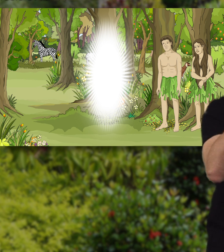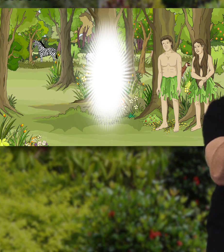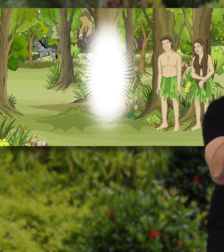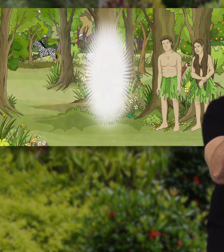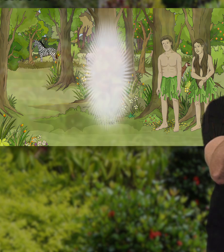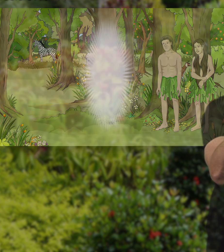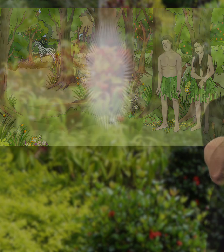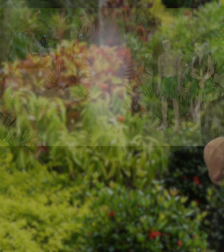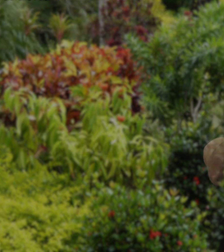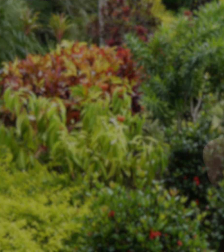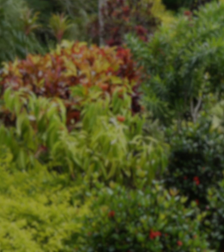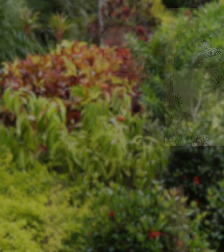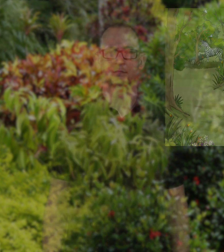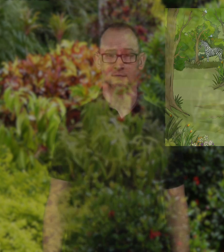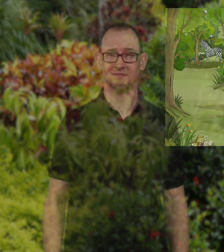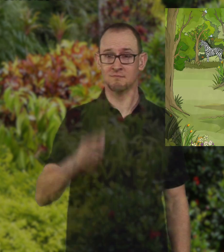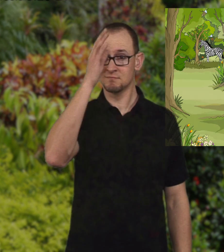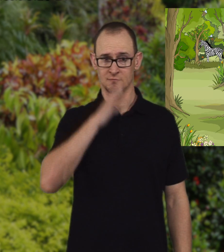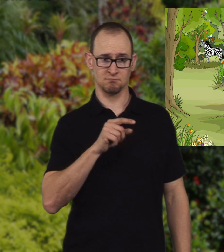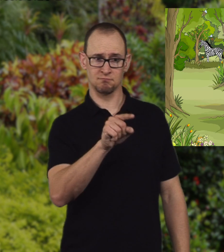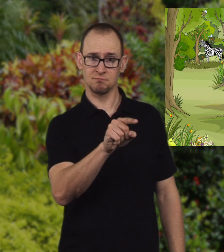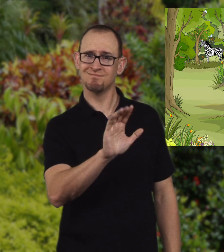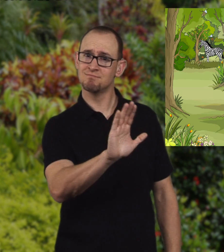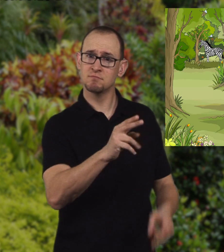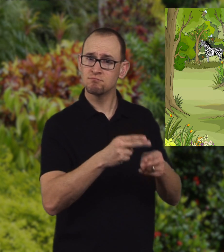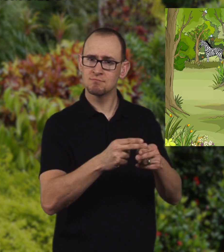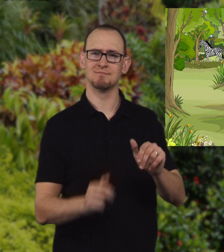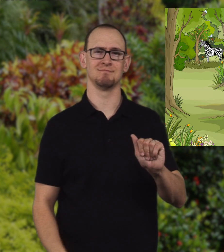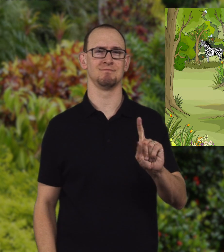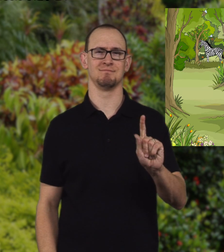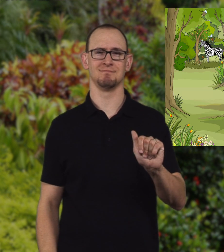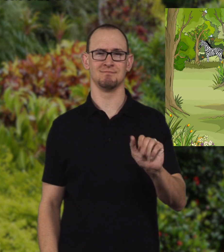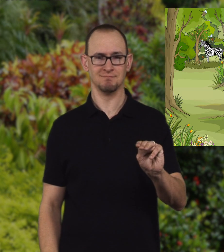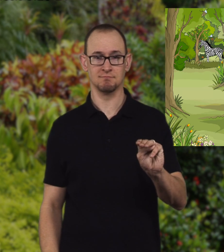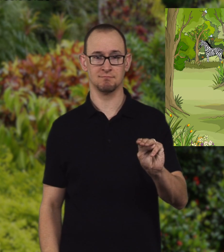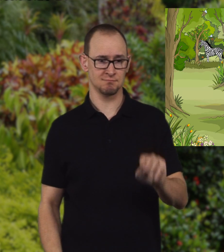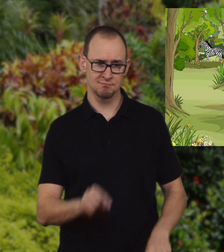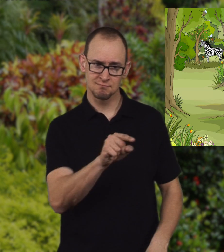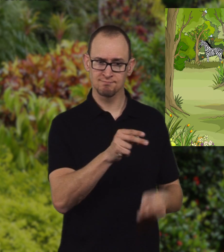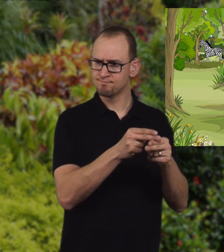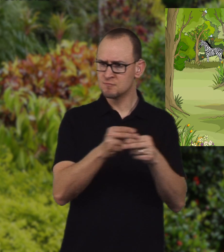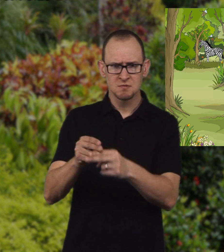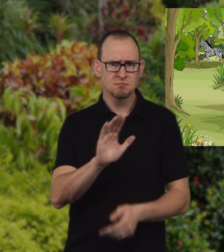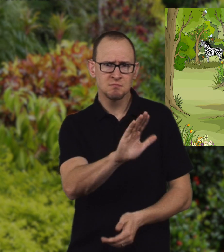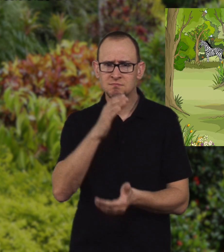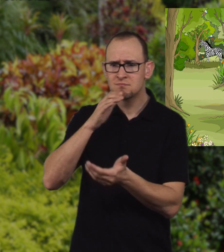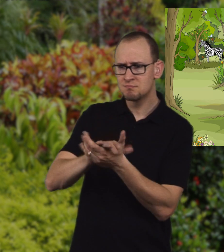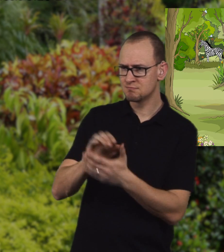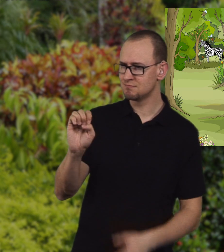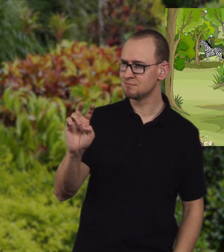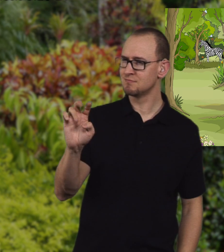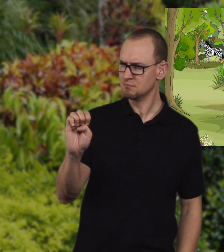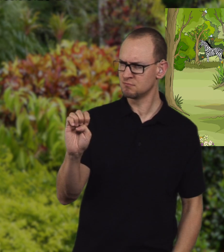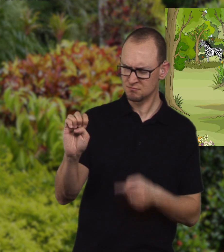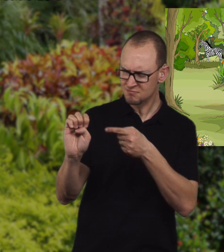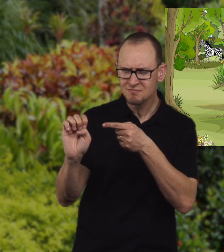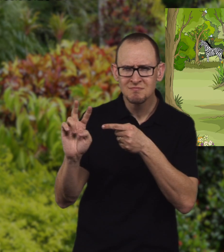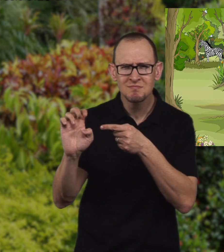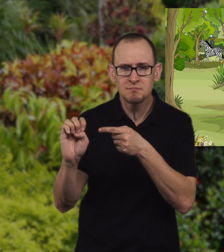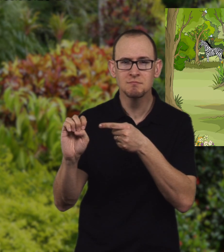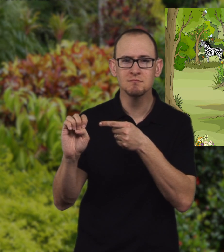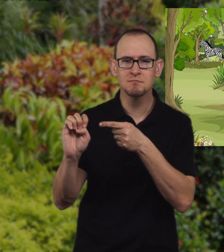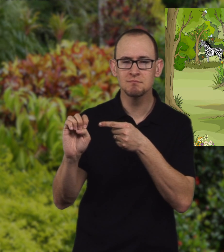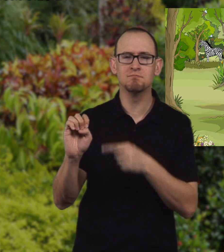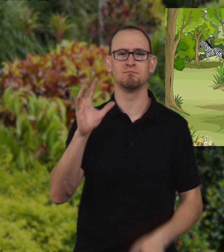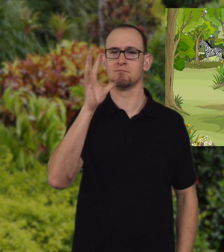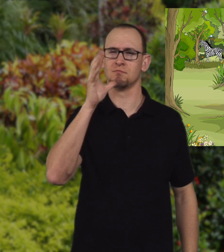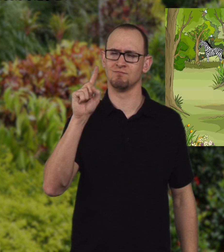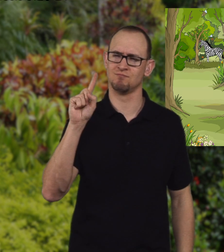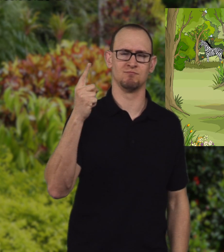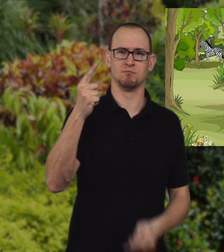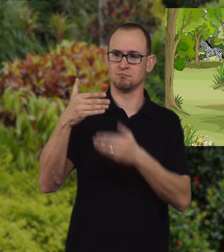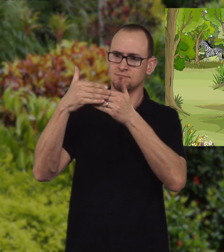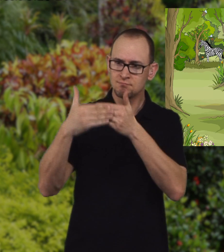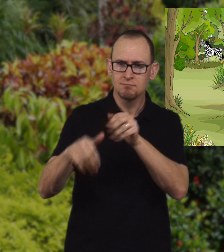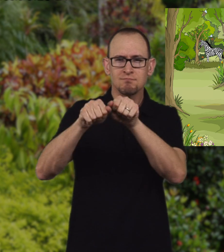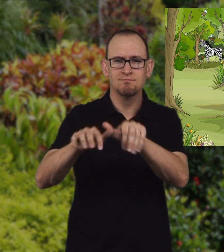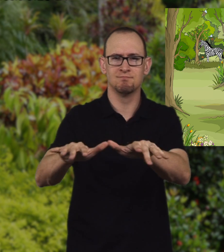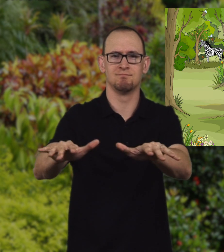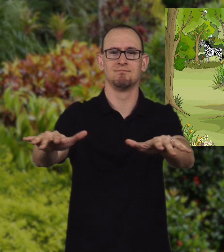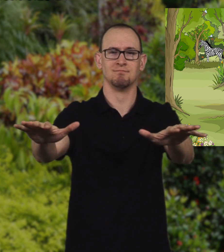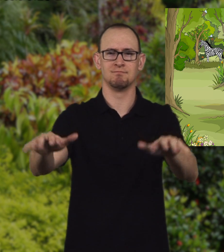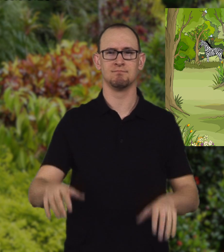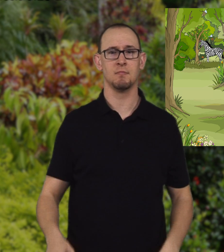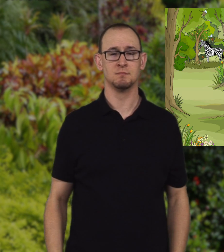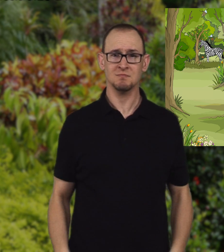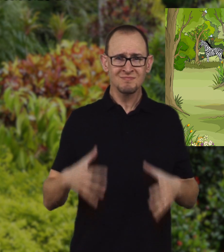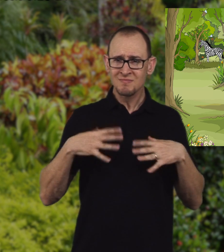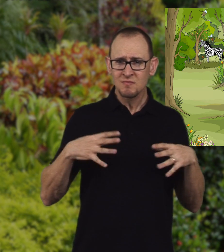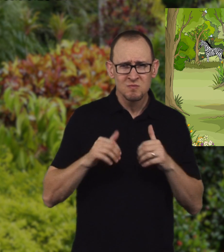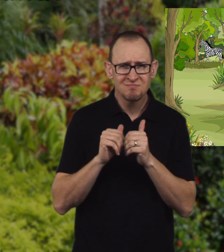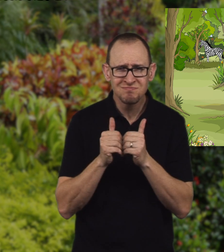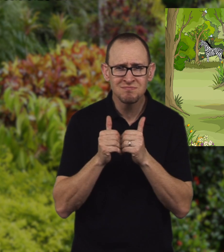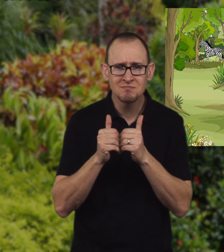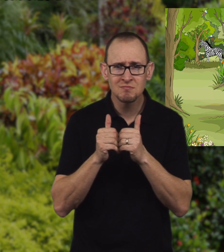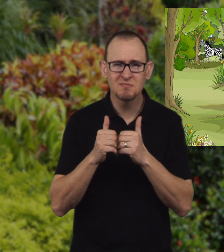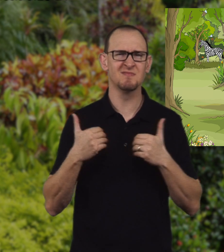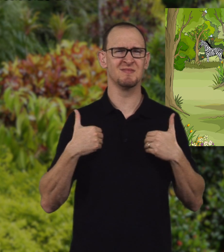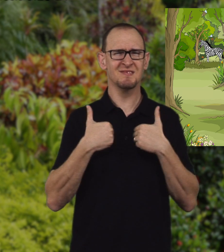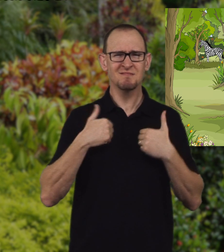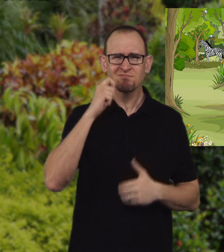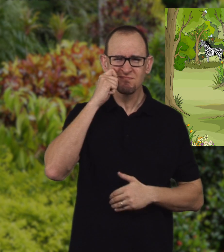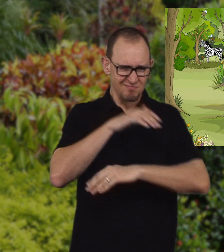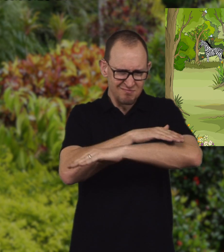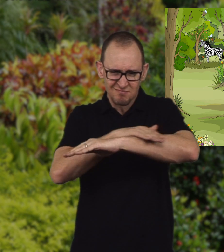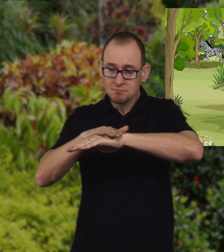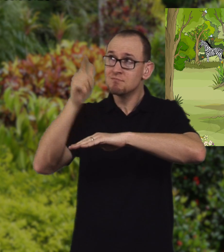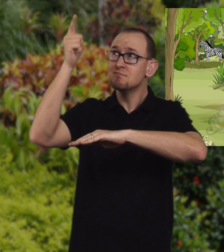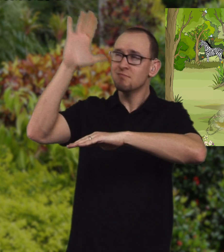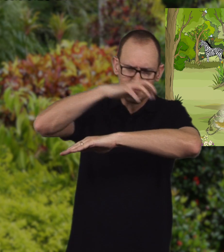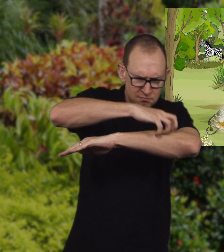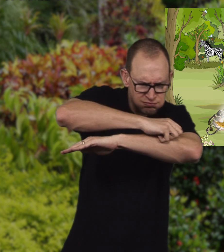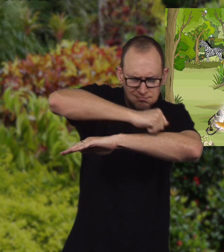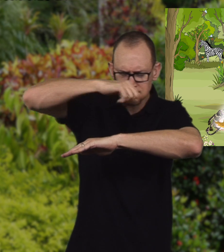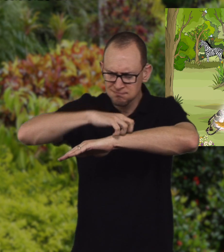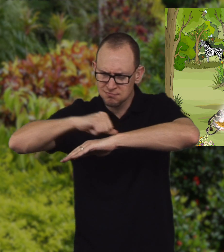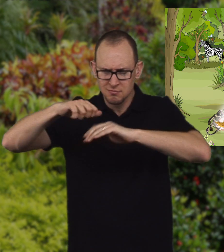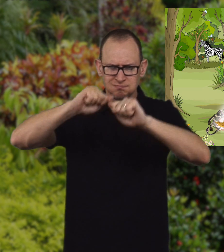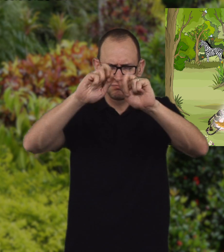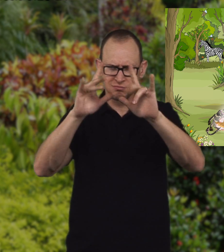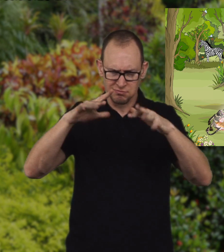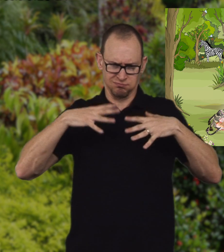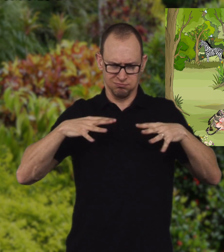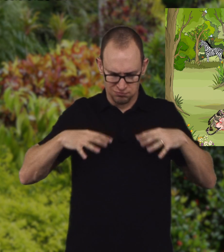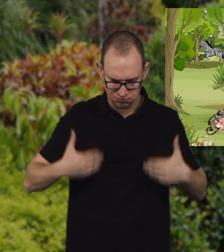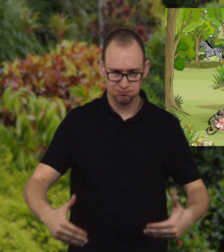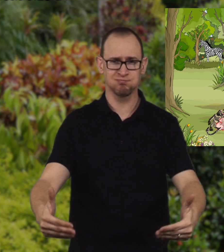And Adam named his wife Eve, because she would be the mother of all the living.